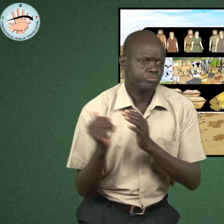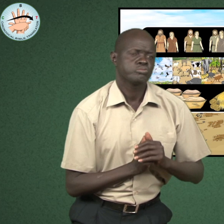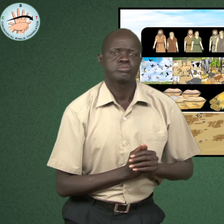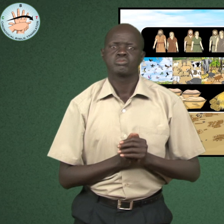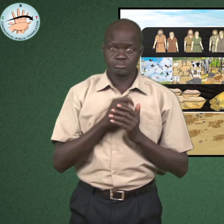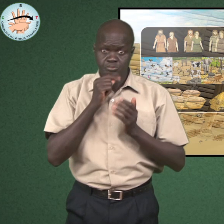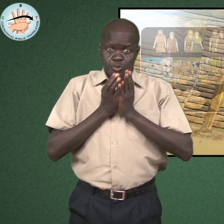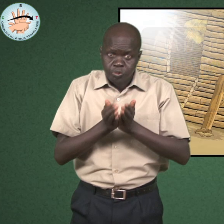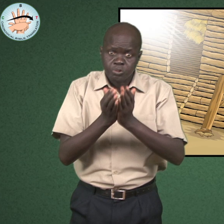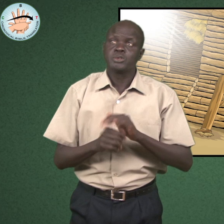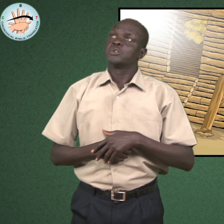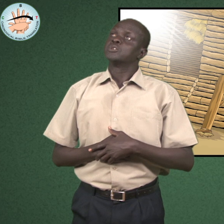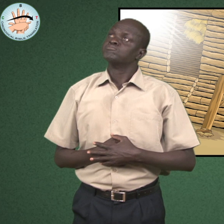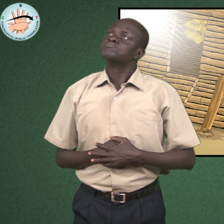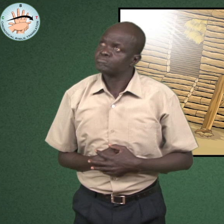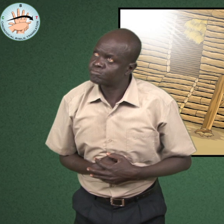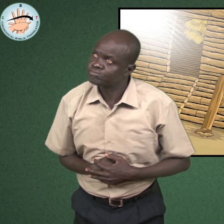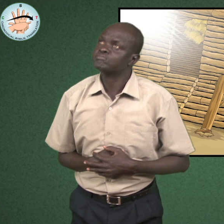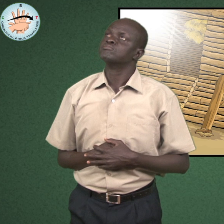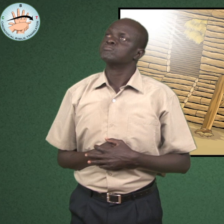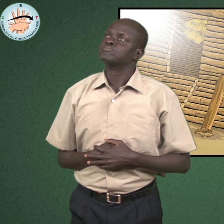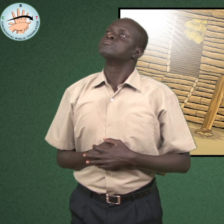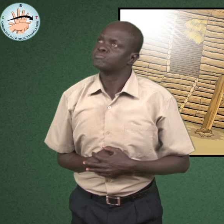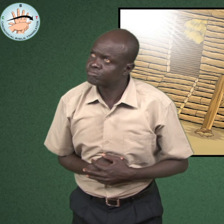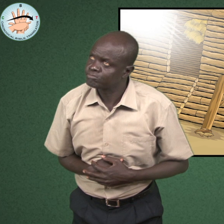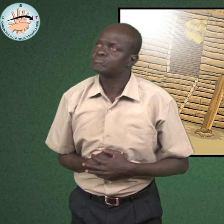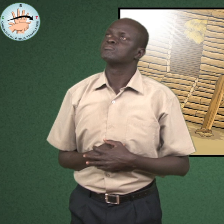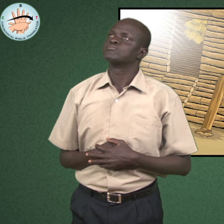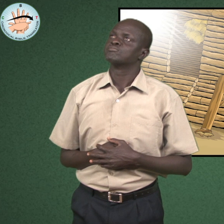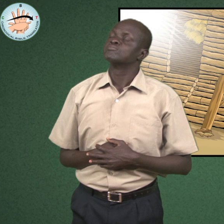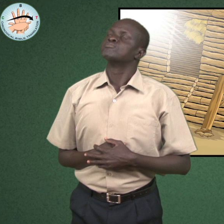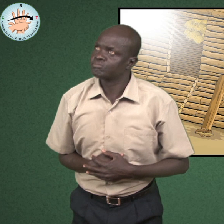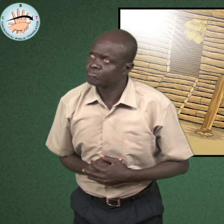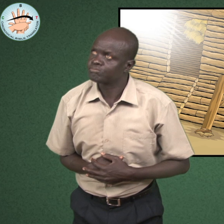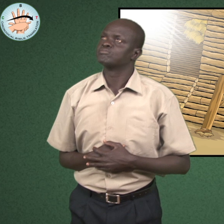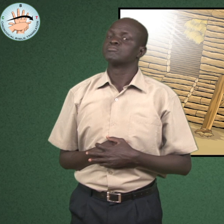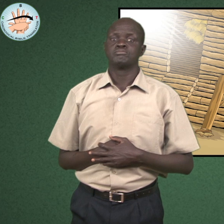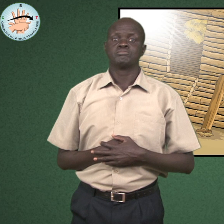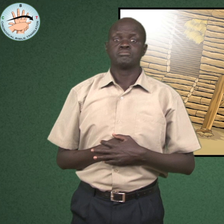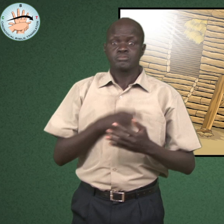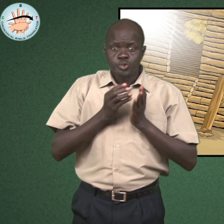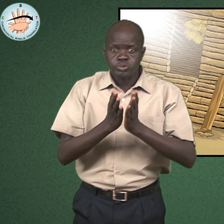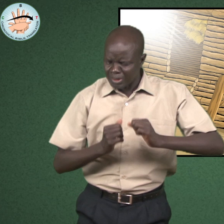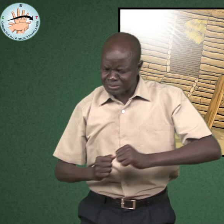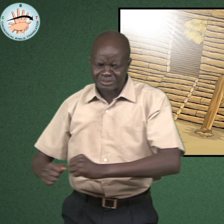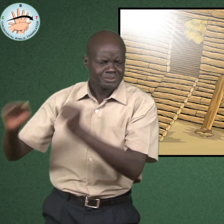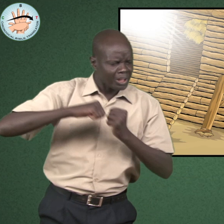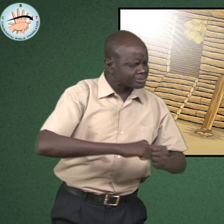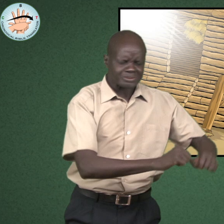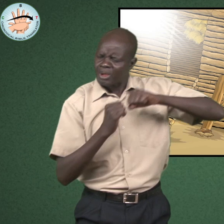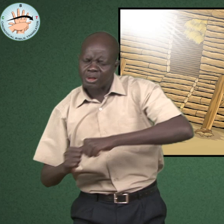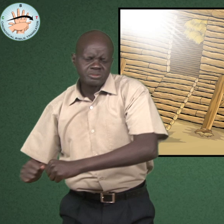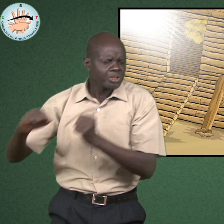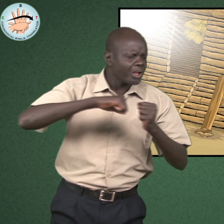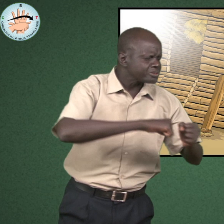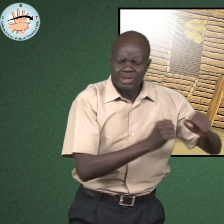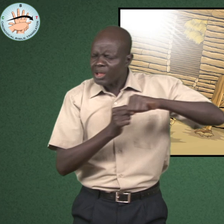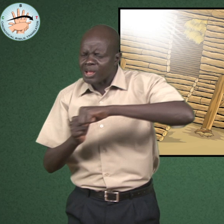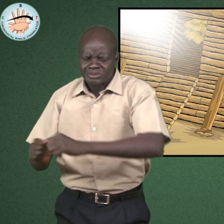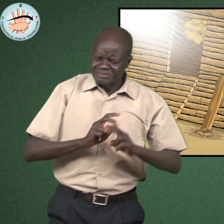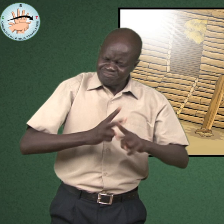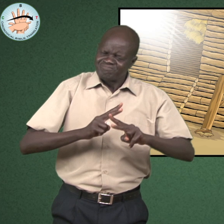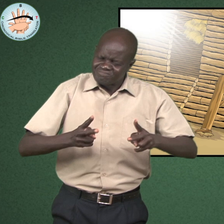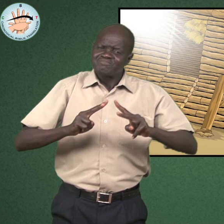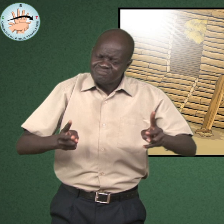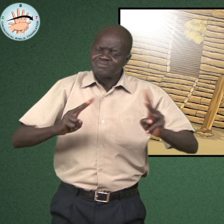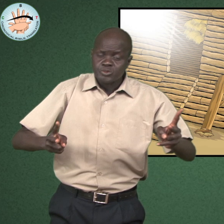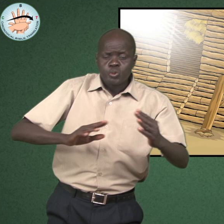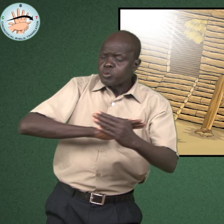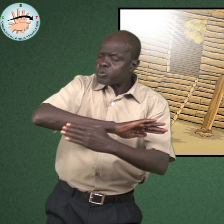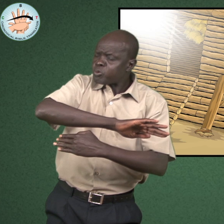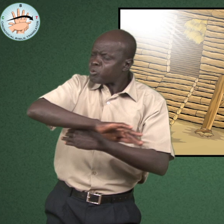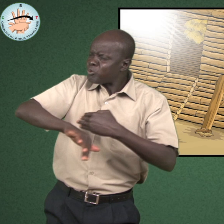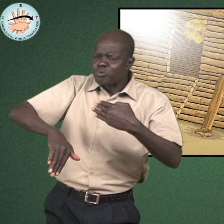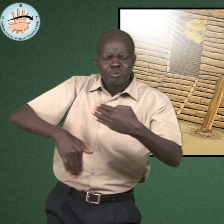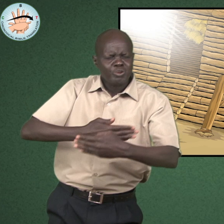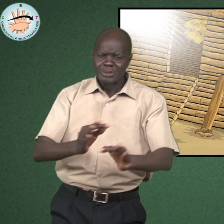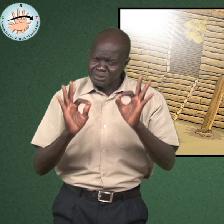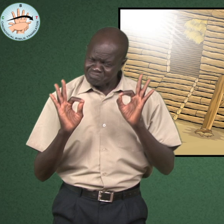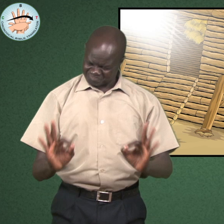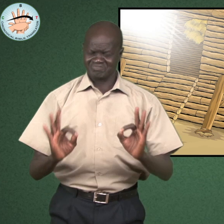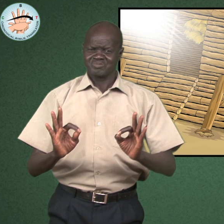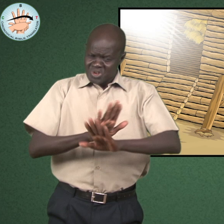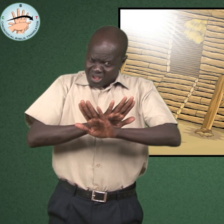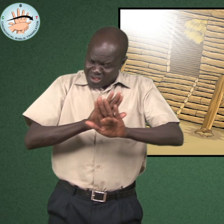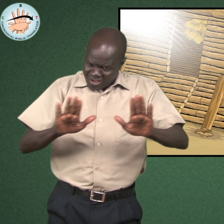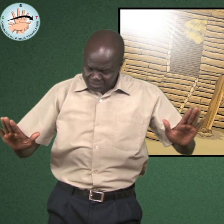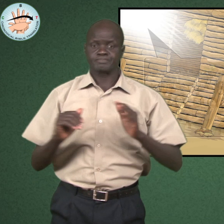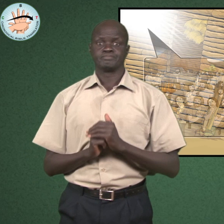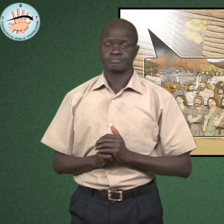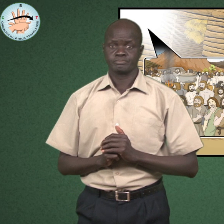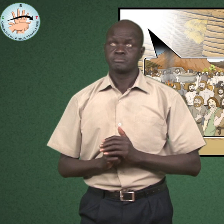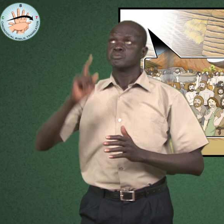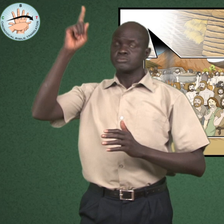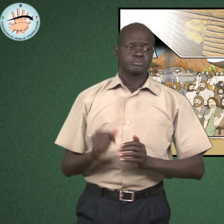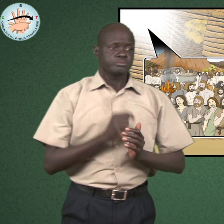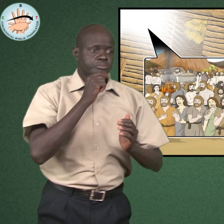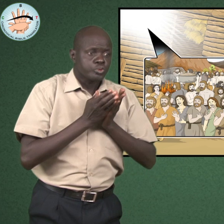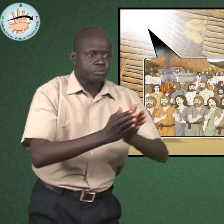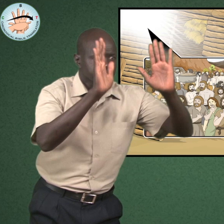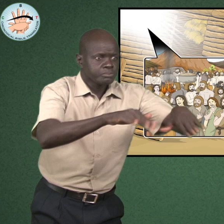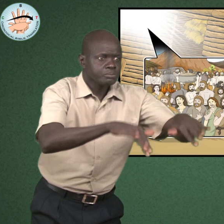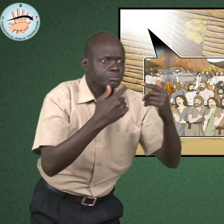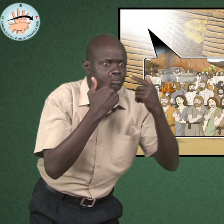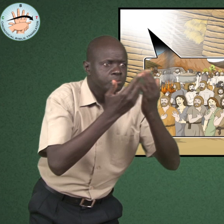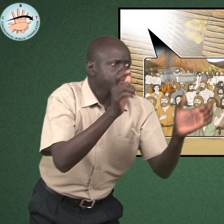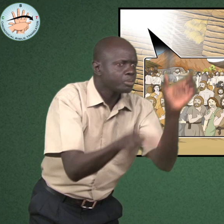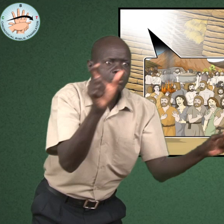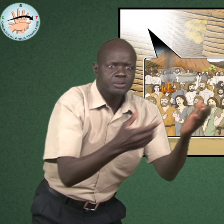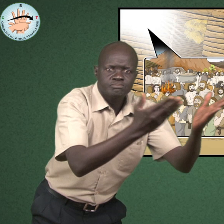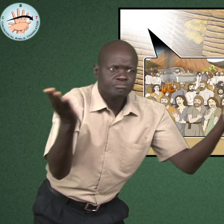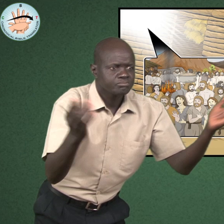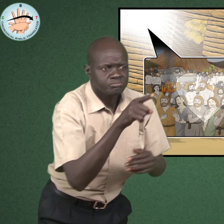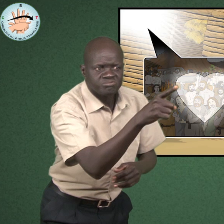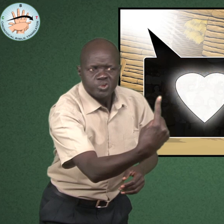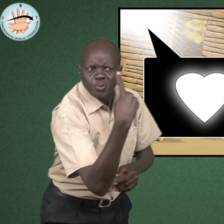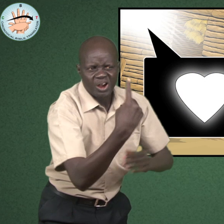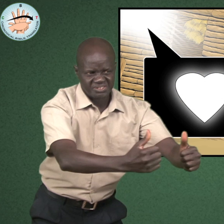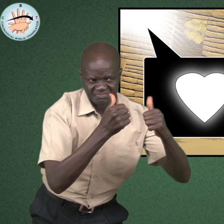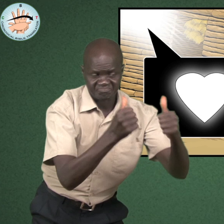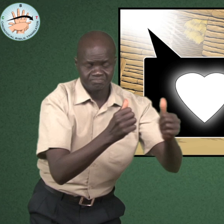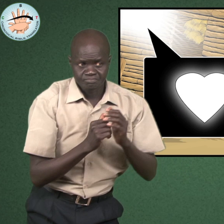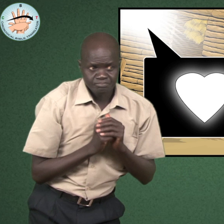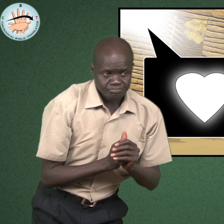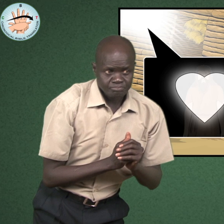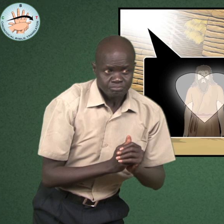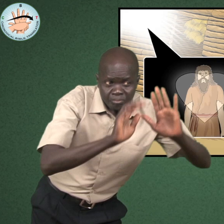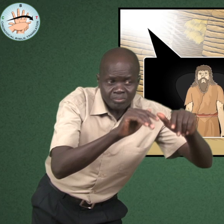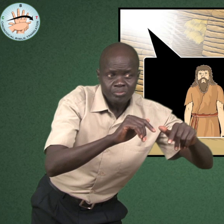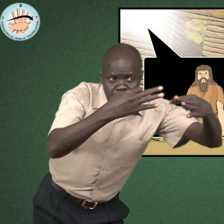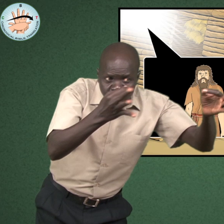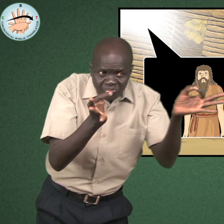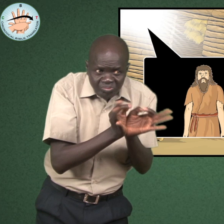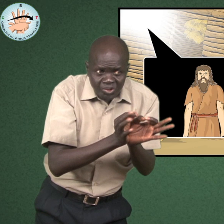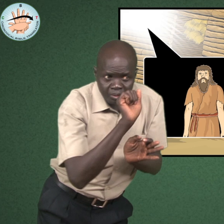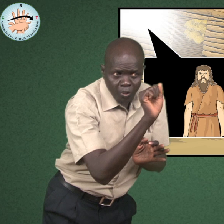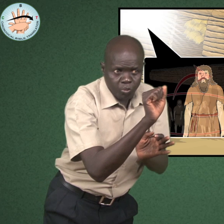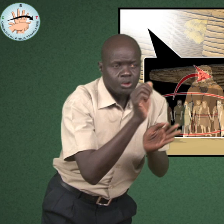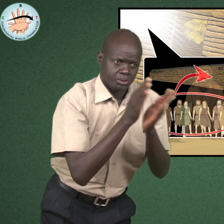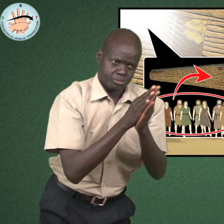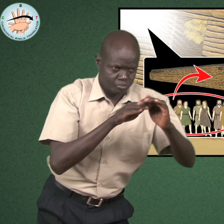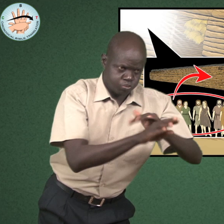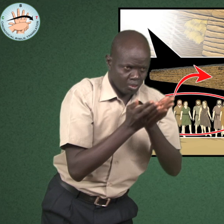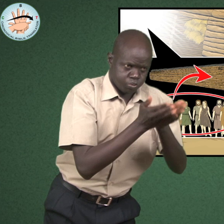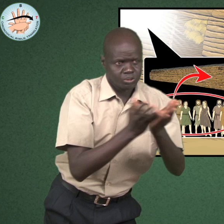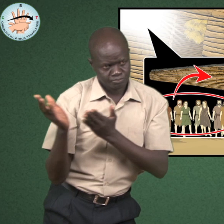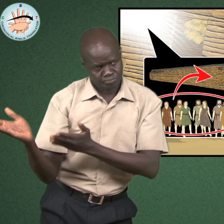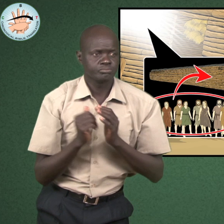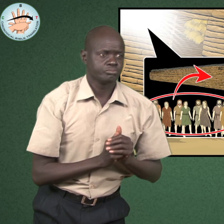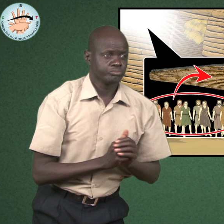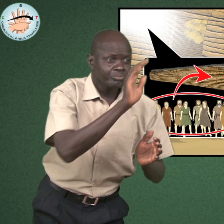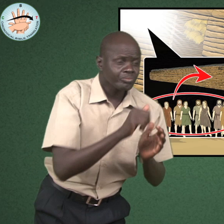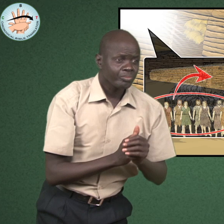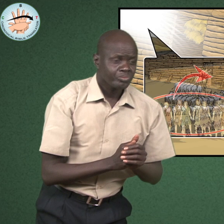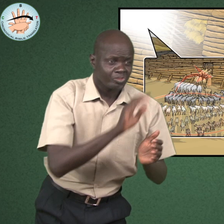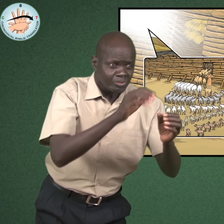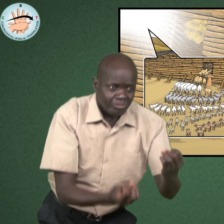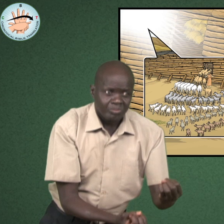Then the LORD said to Noah, “Go into the ark, you and all your family, because I have found you righteous in this generation.